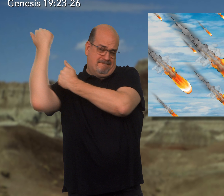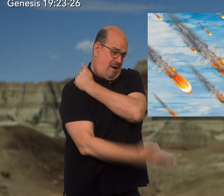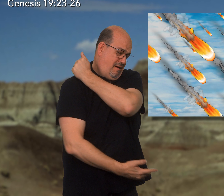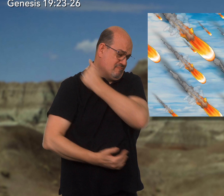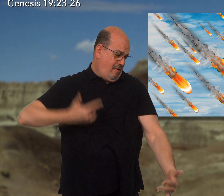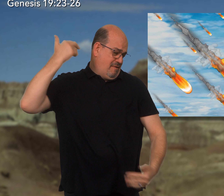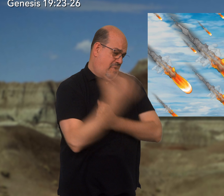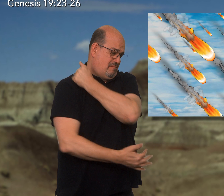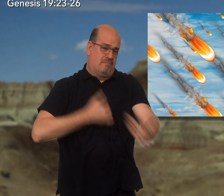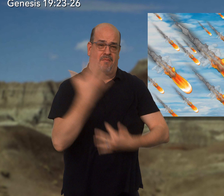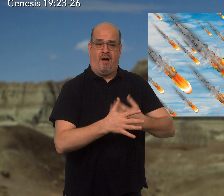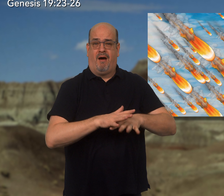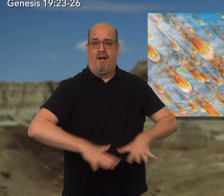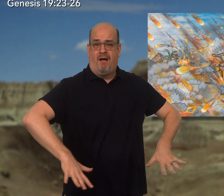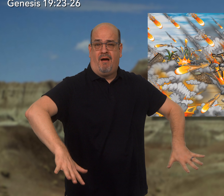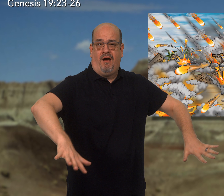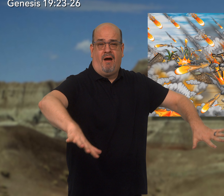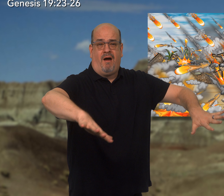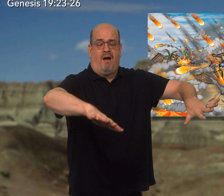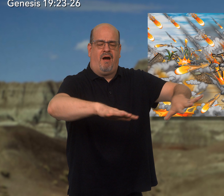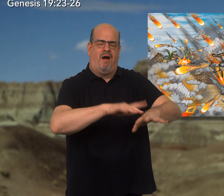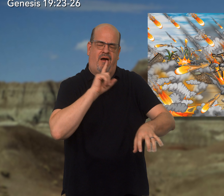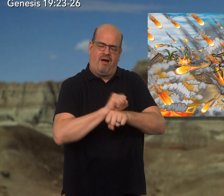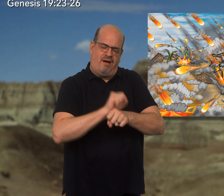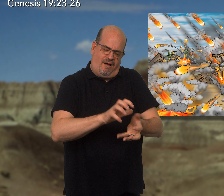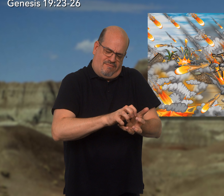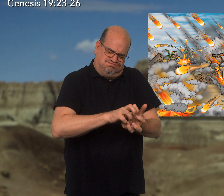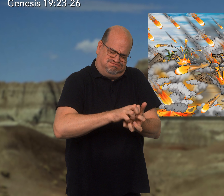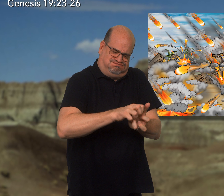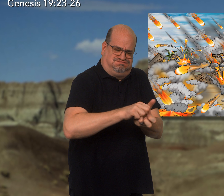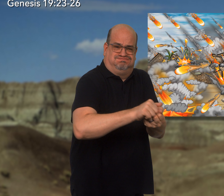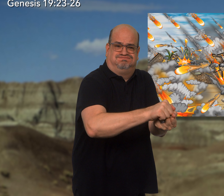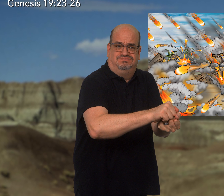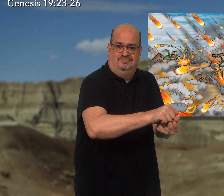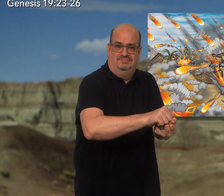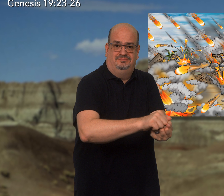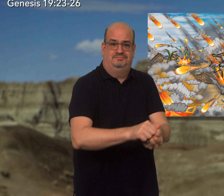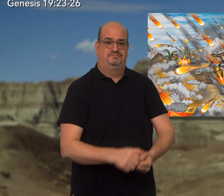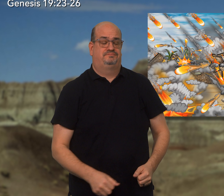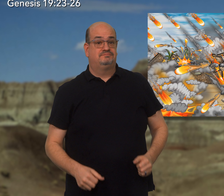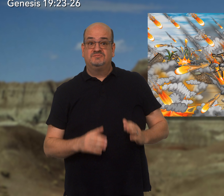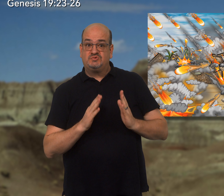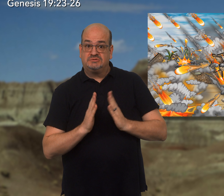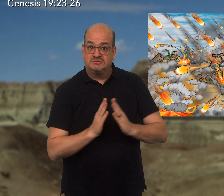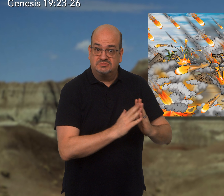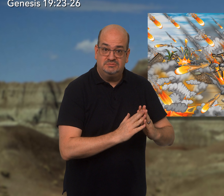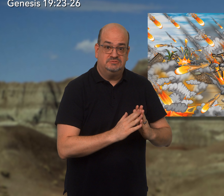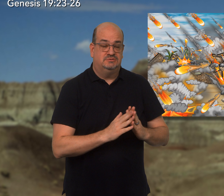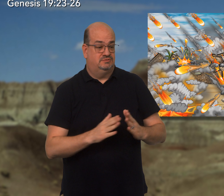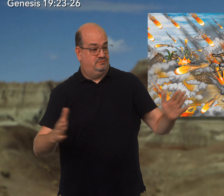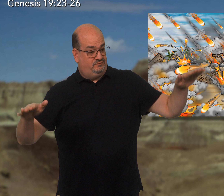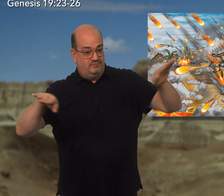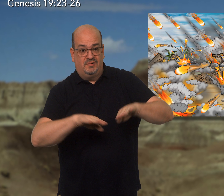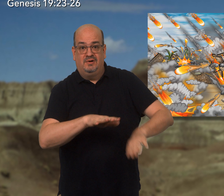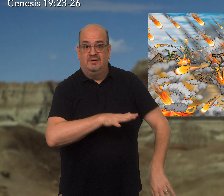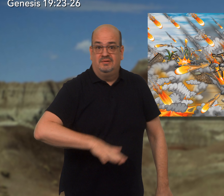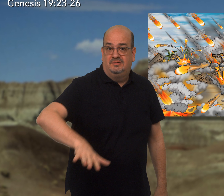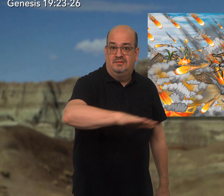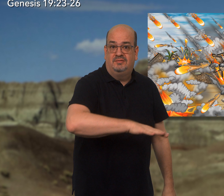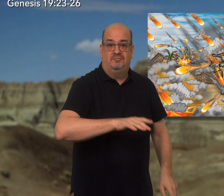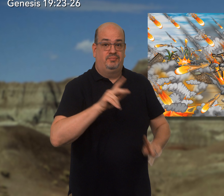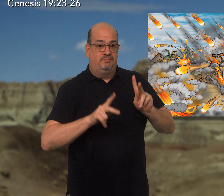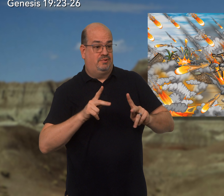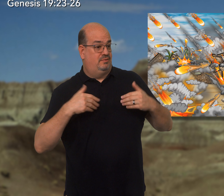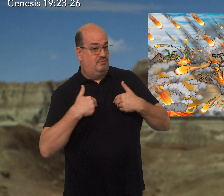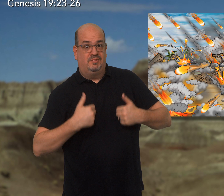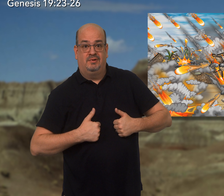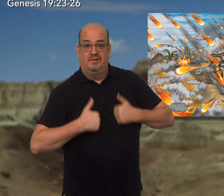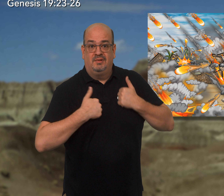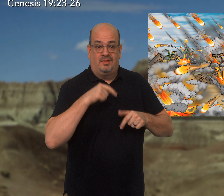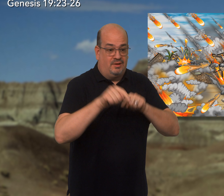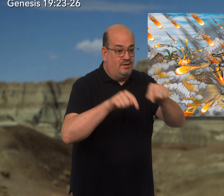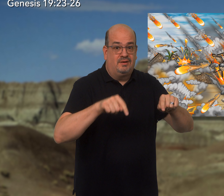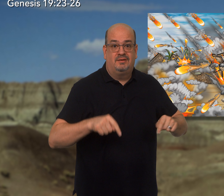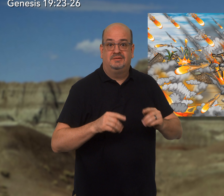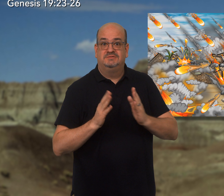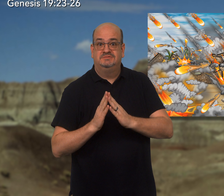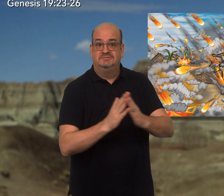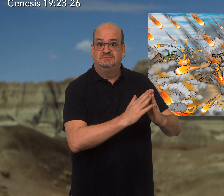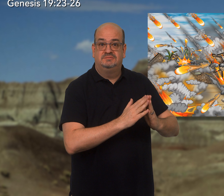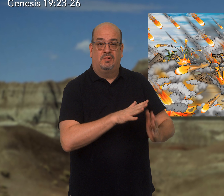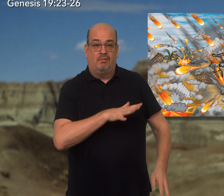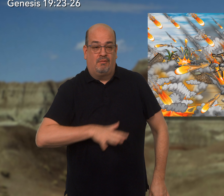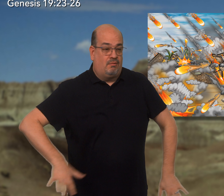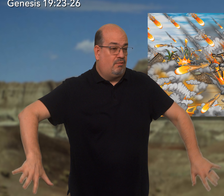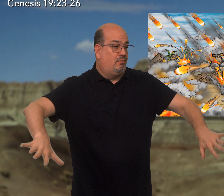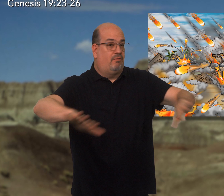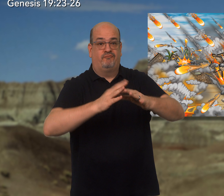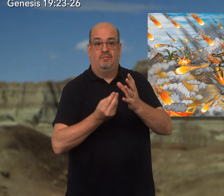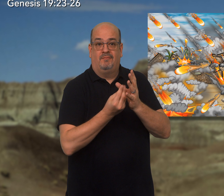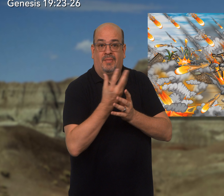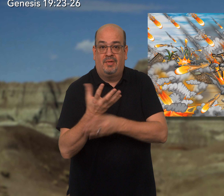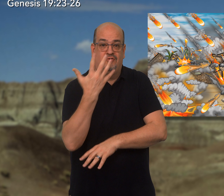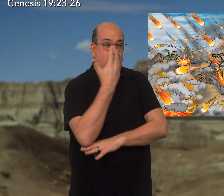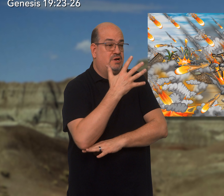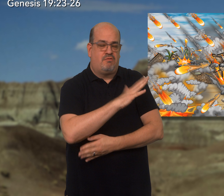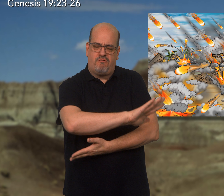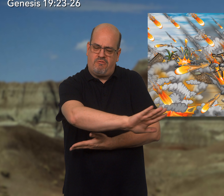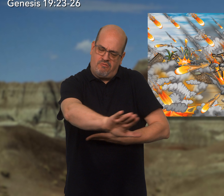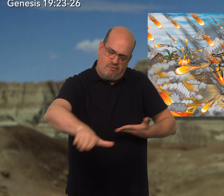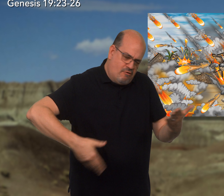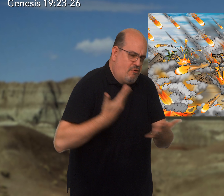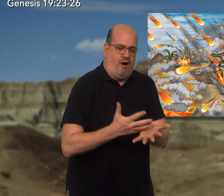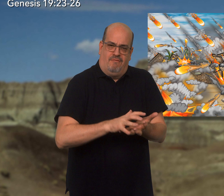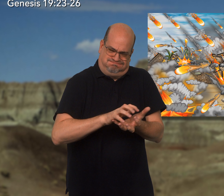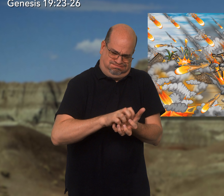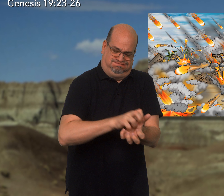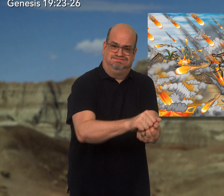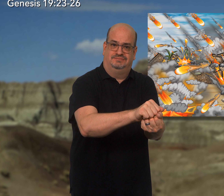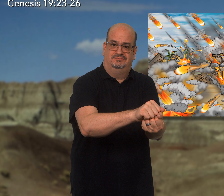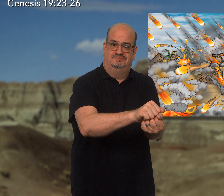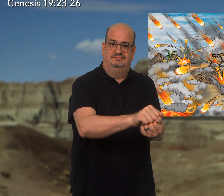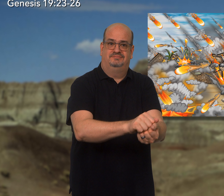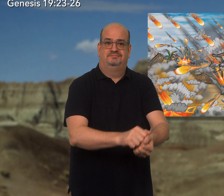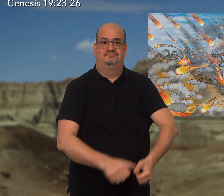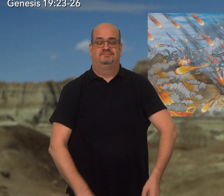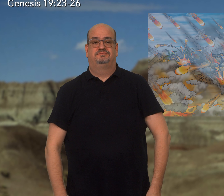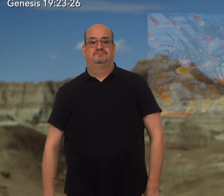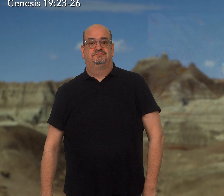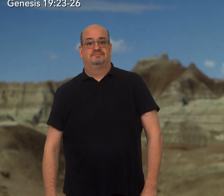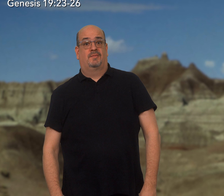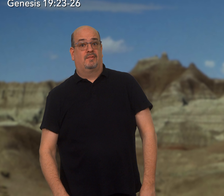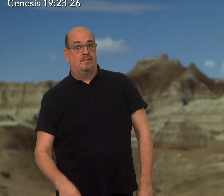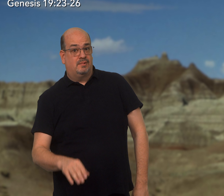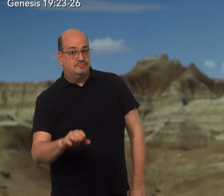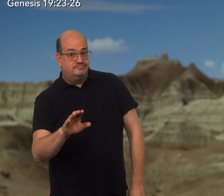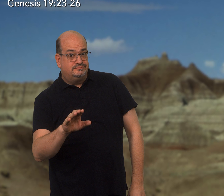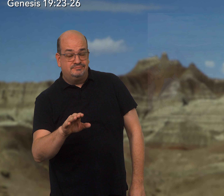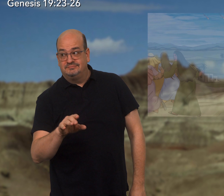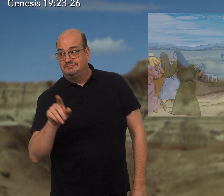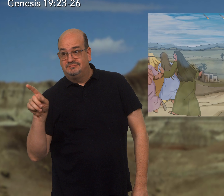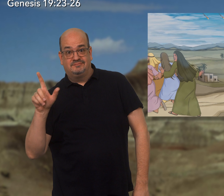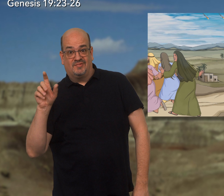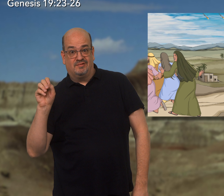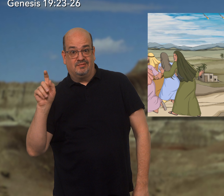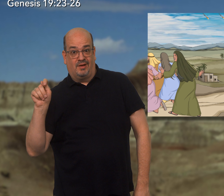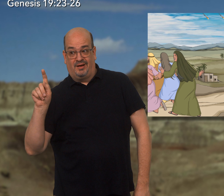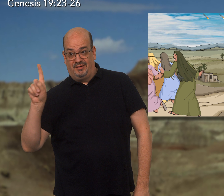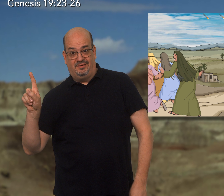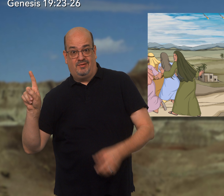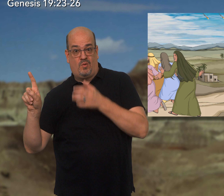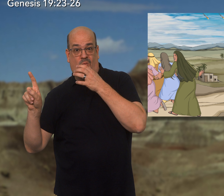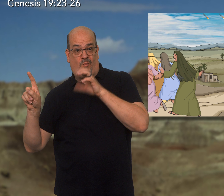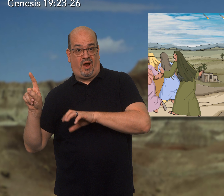Thus He destroyed these cities and the entire plain, including all the inhabitants of the cities and everything that grew on the ground.